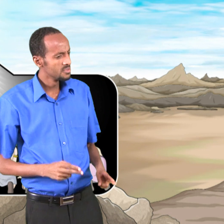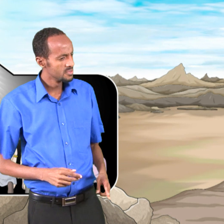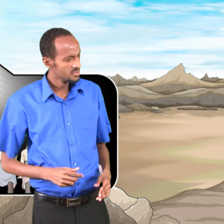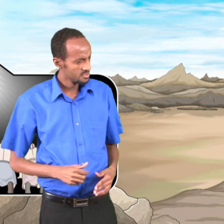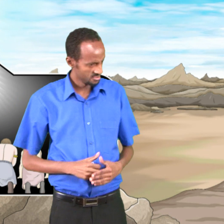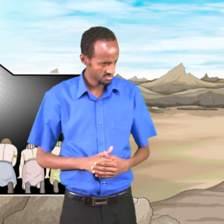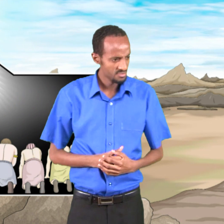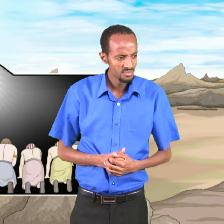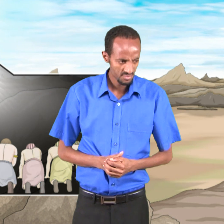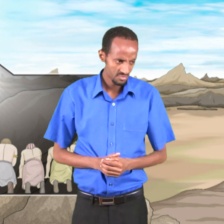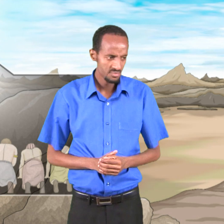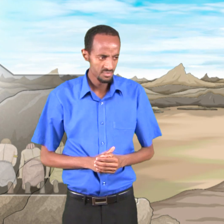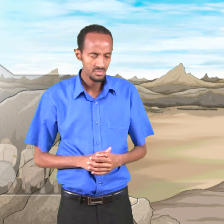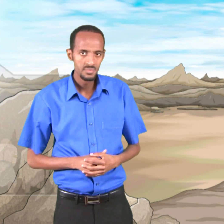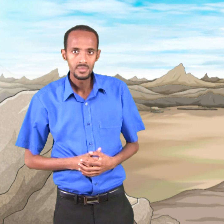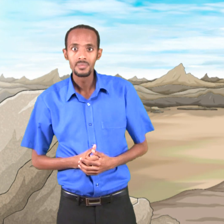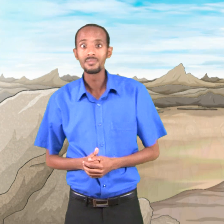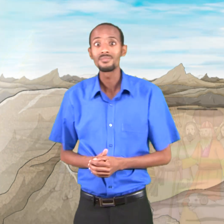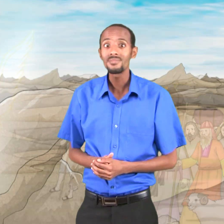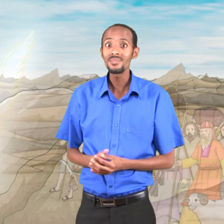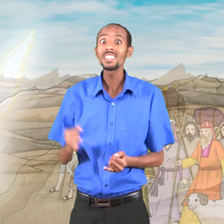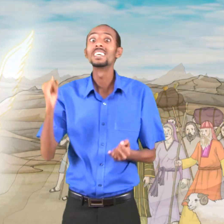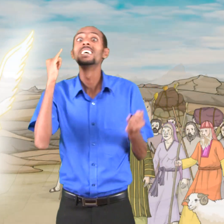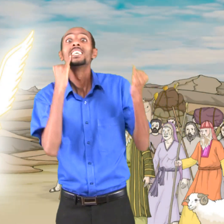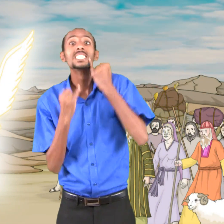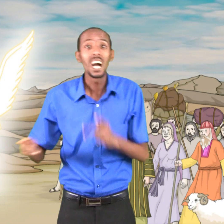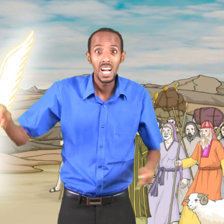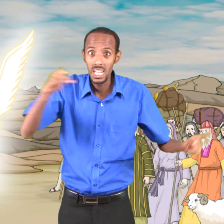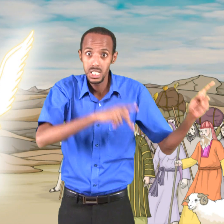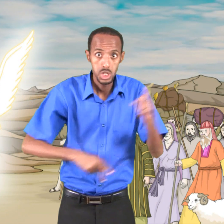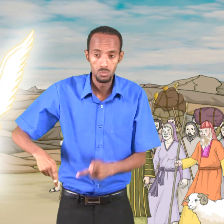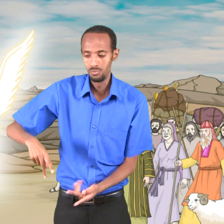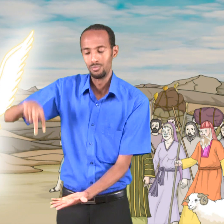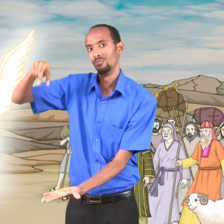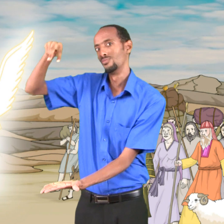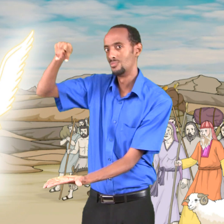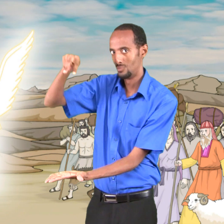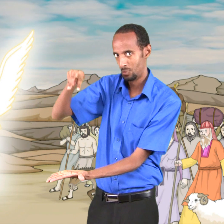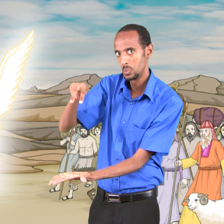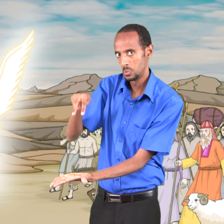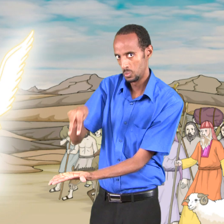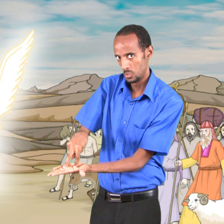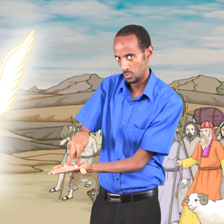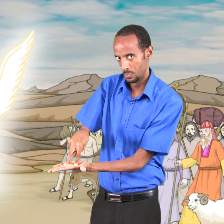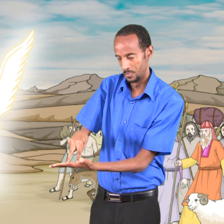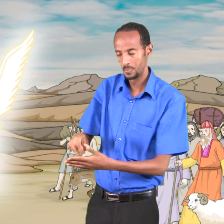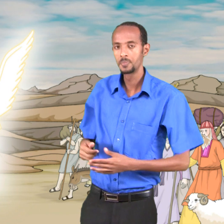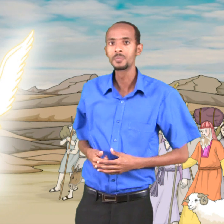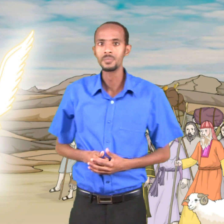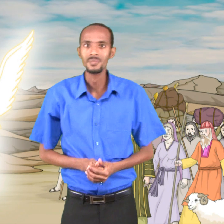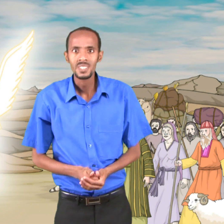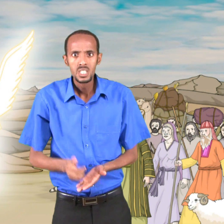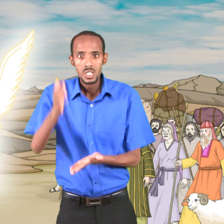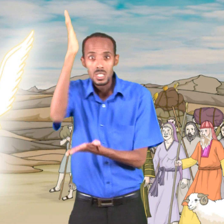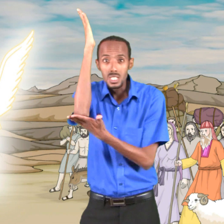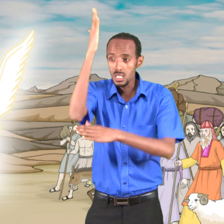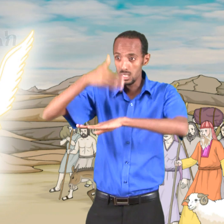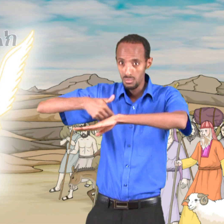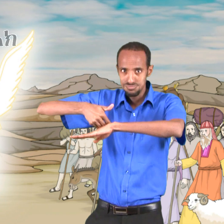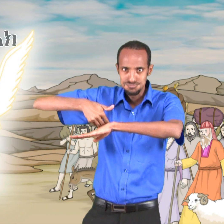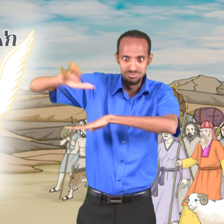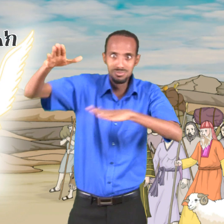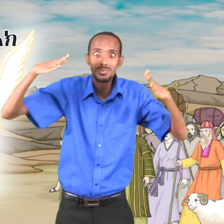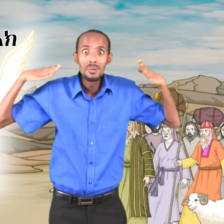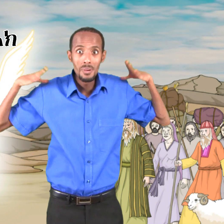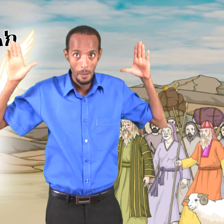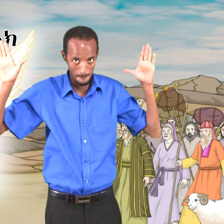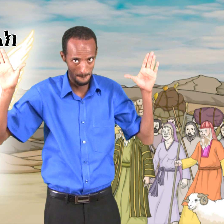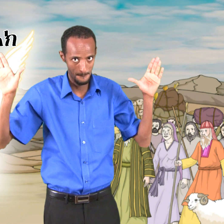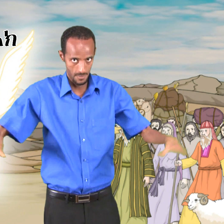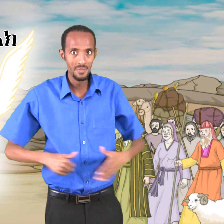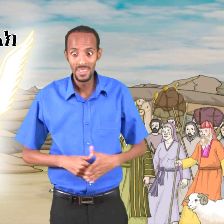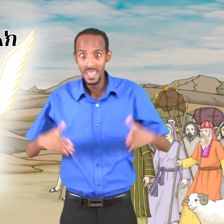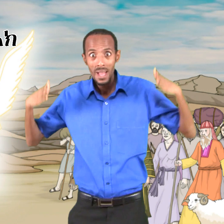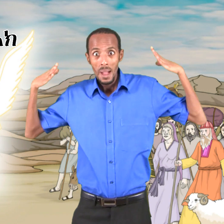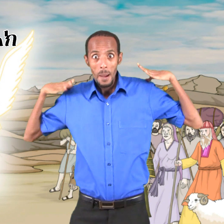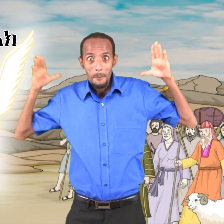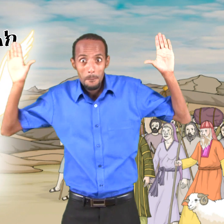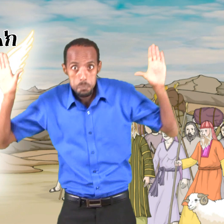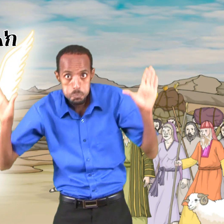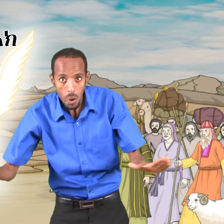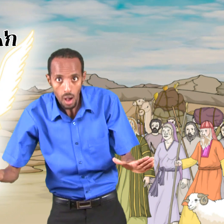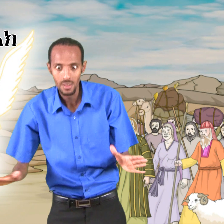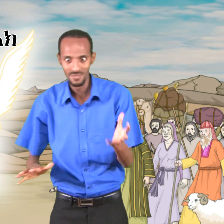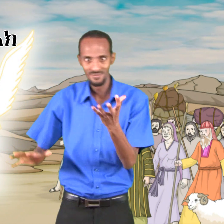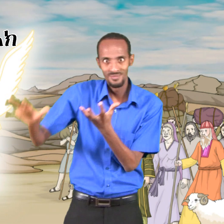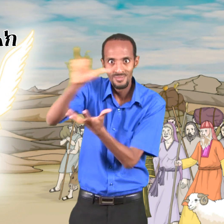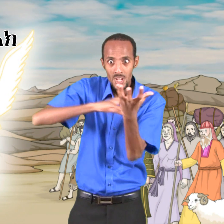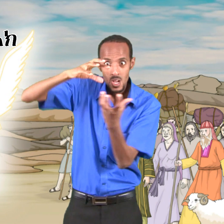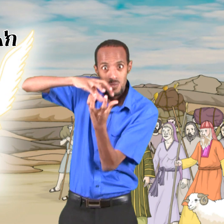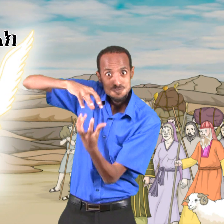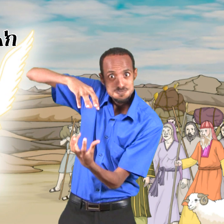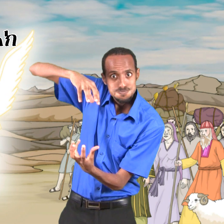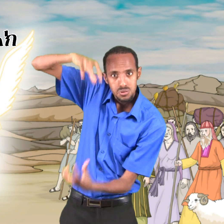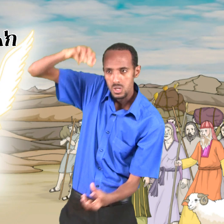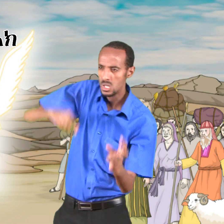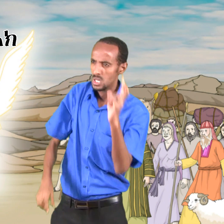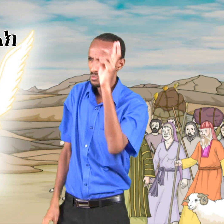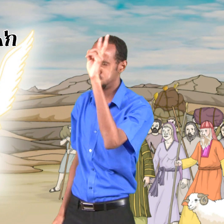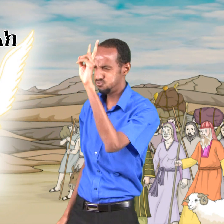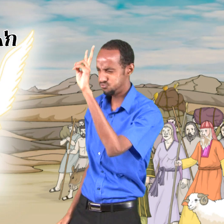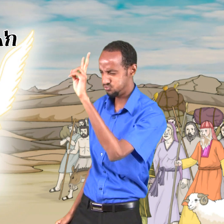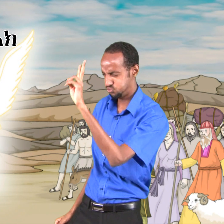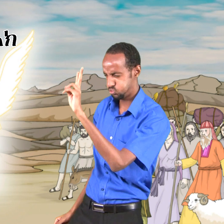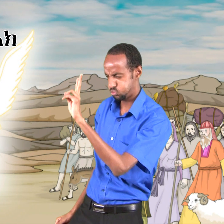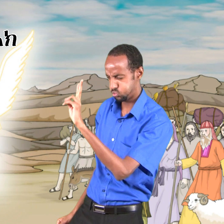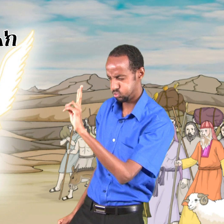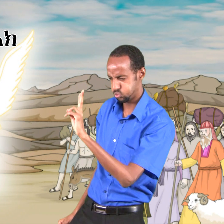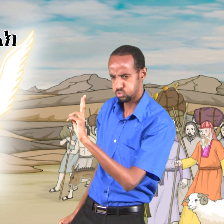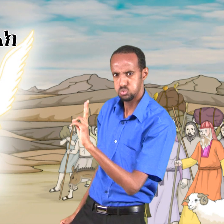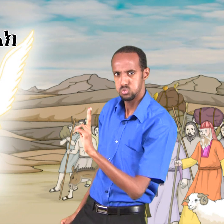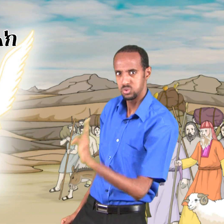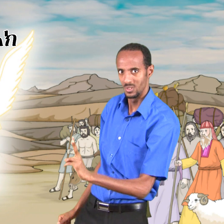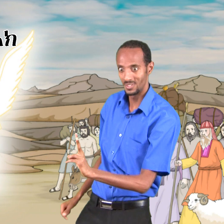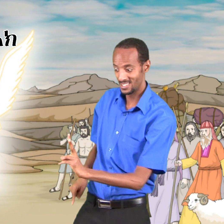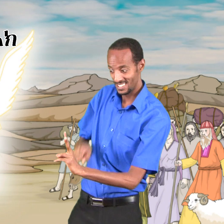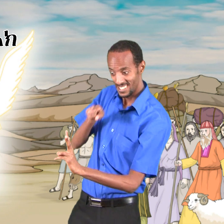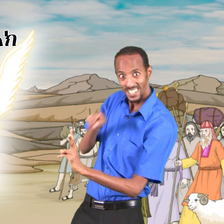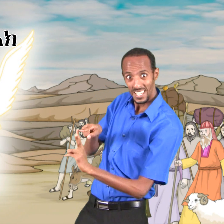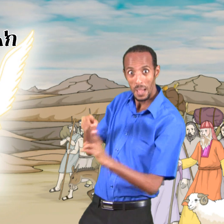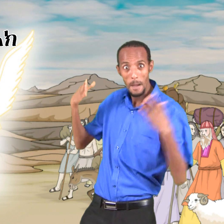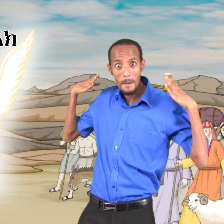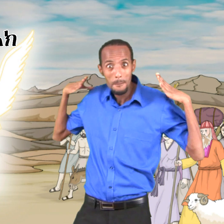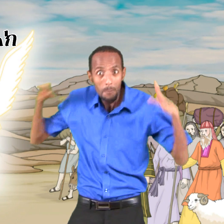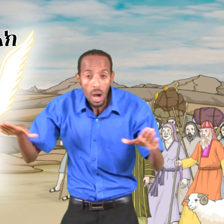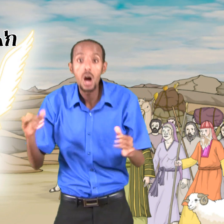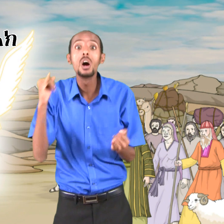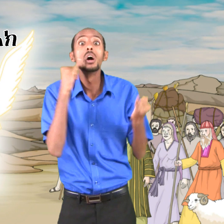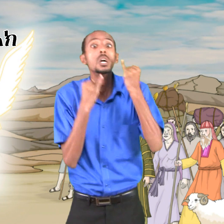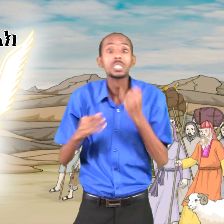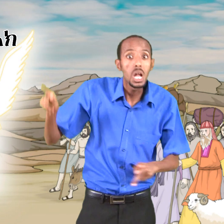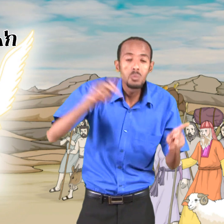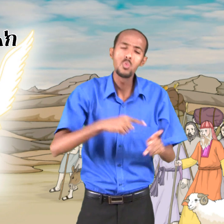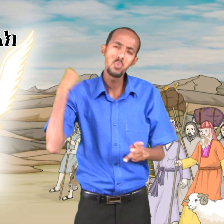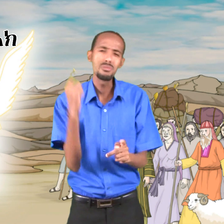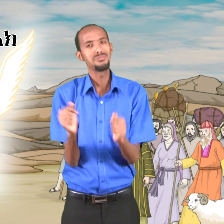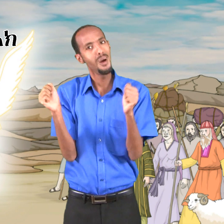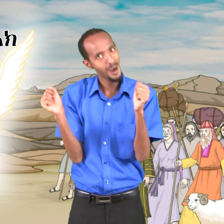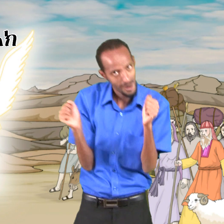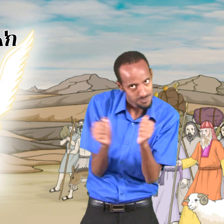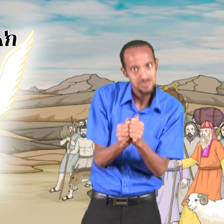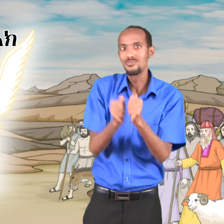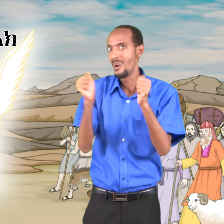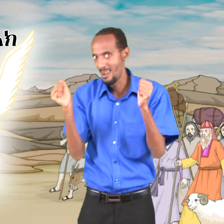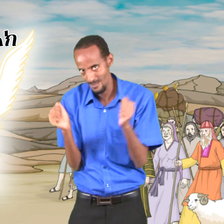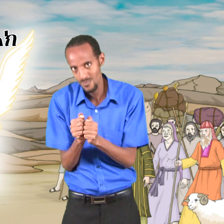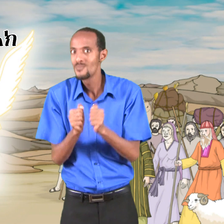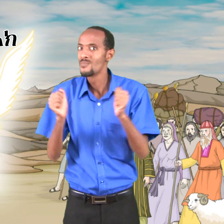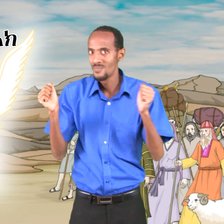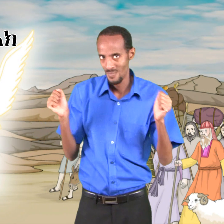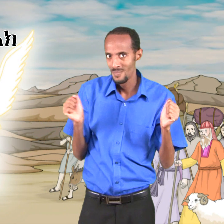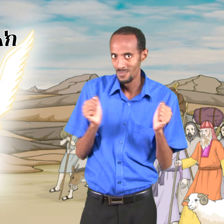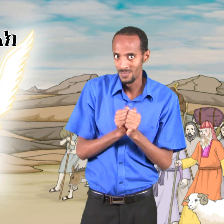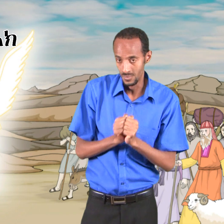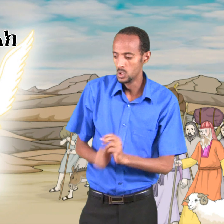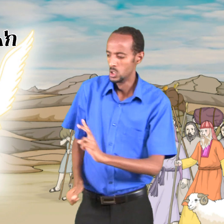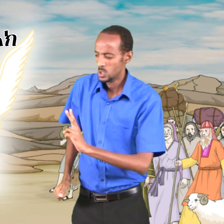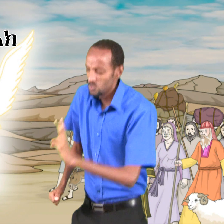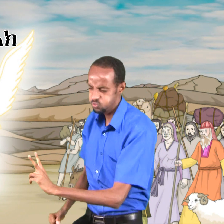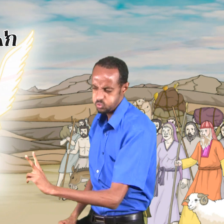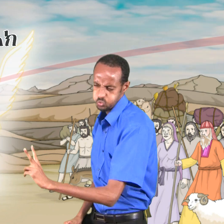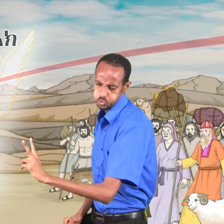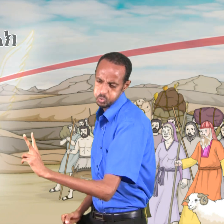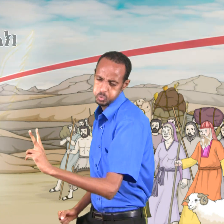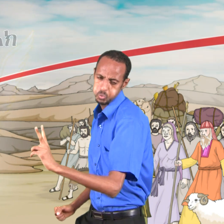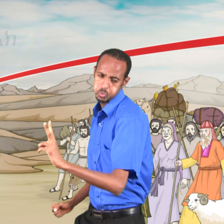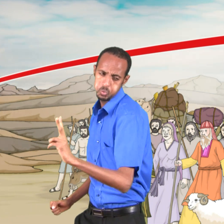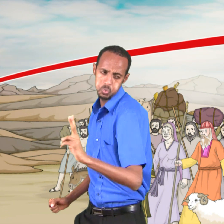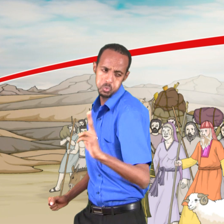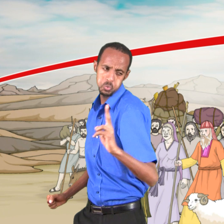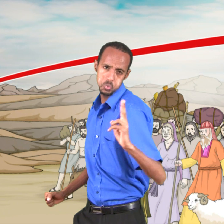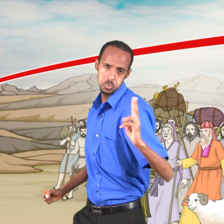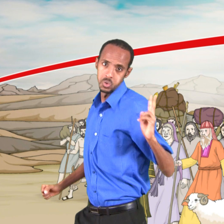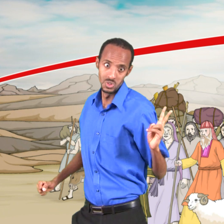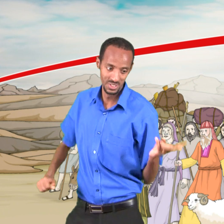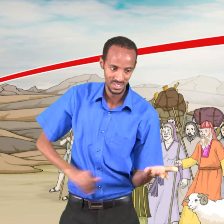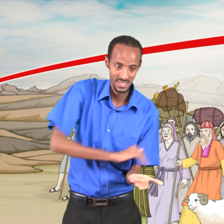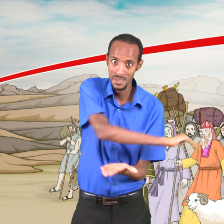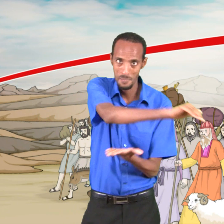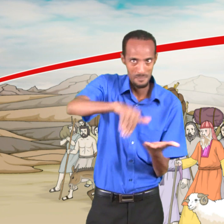And the angel of God, who had gone before the camp of Israel, withdrew and went behind them.